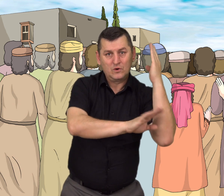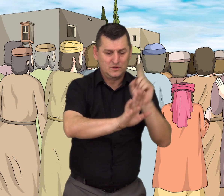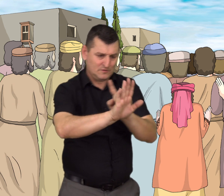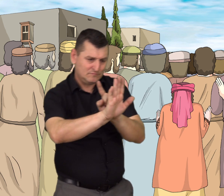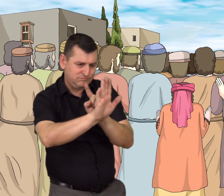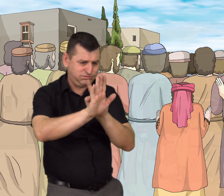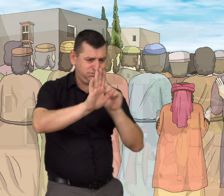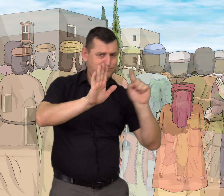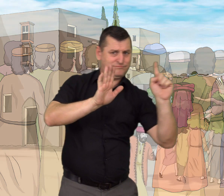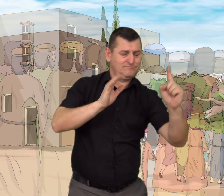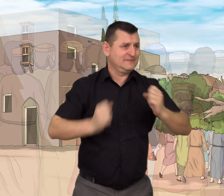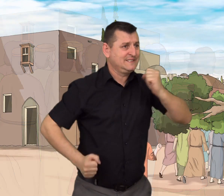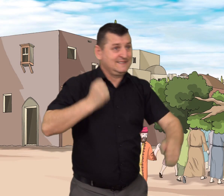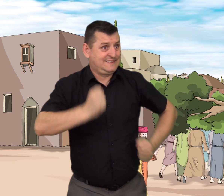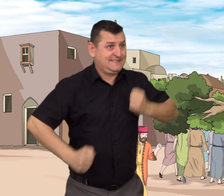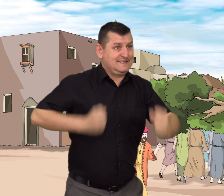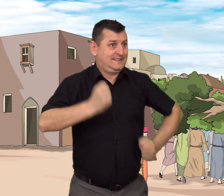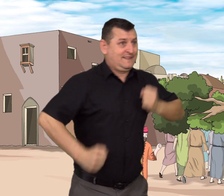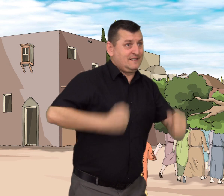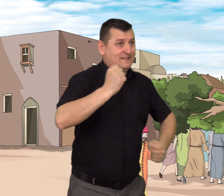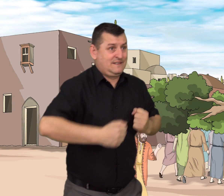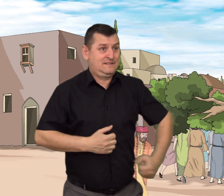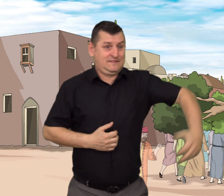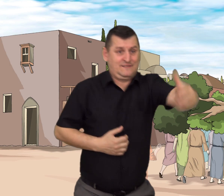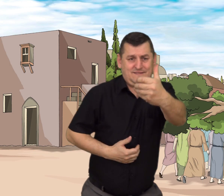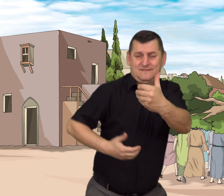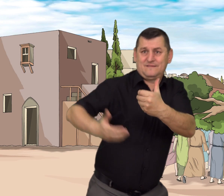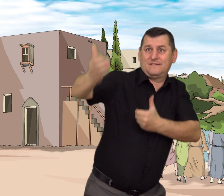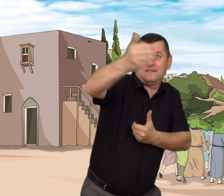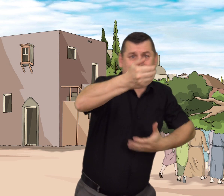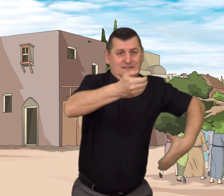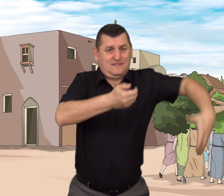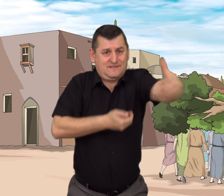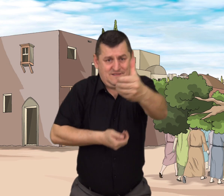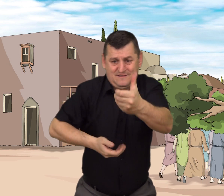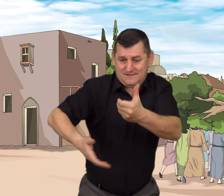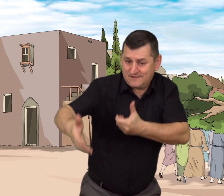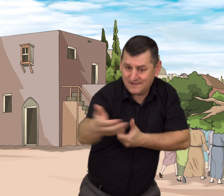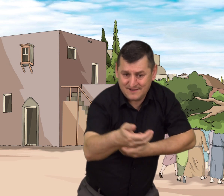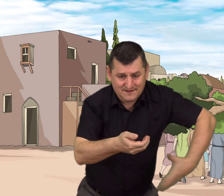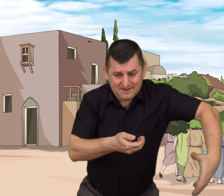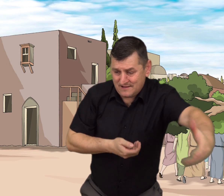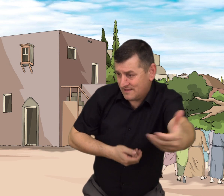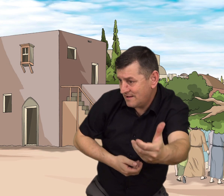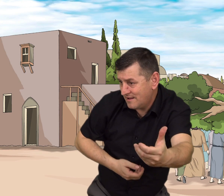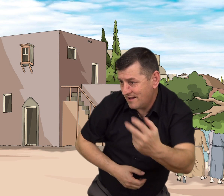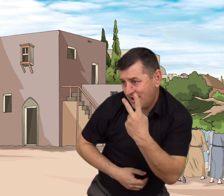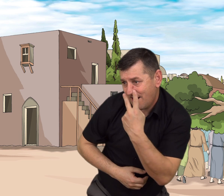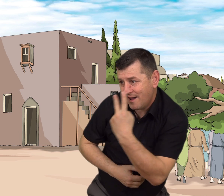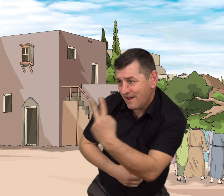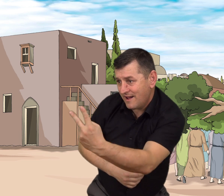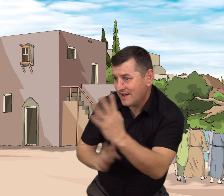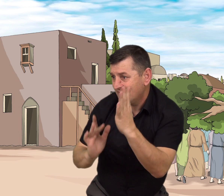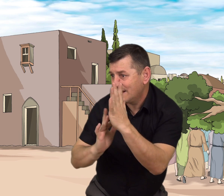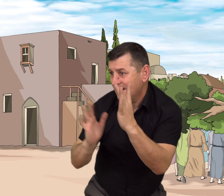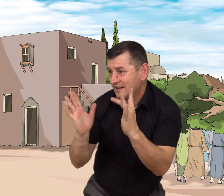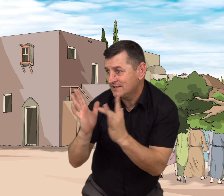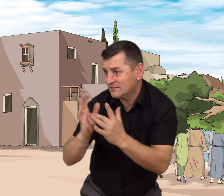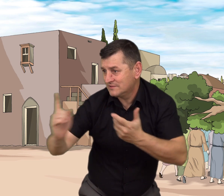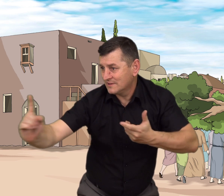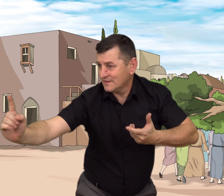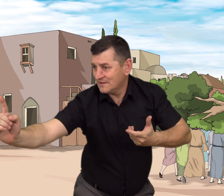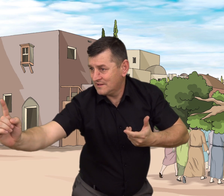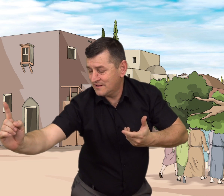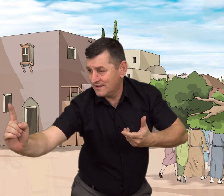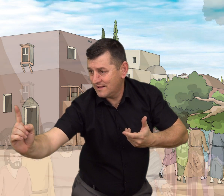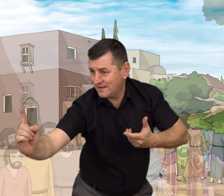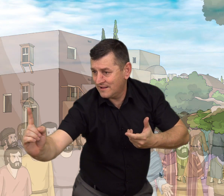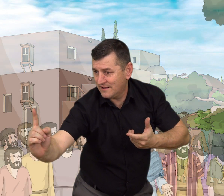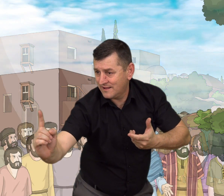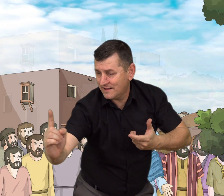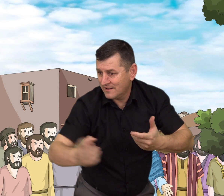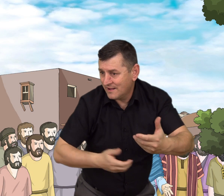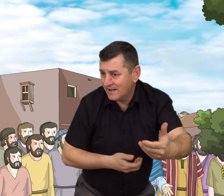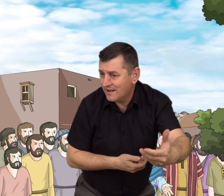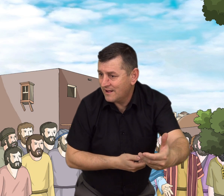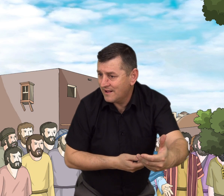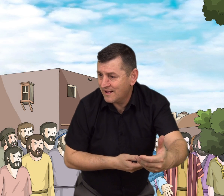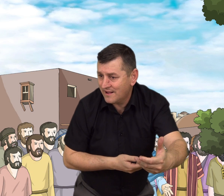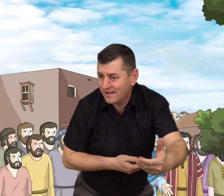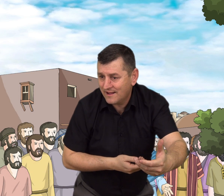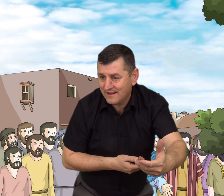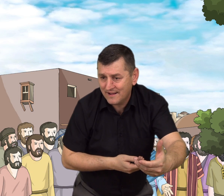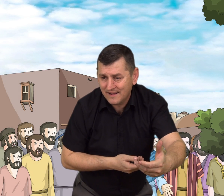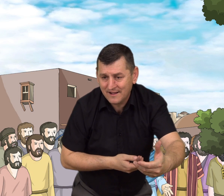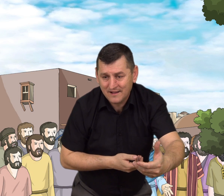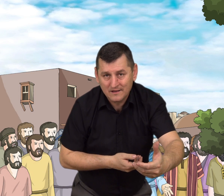So he ran on ahead and climbed a sycamore tree to see Him, since Jesus was about to pass that way.